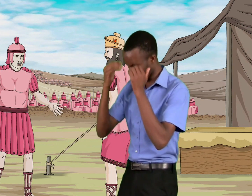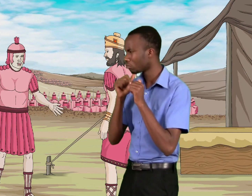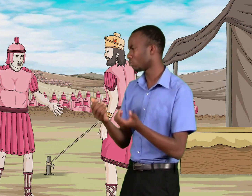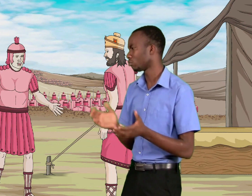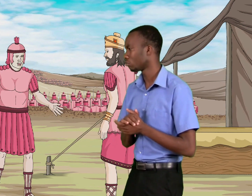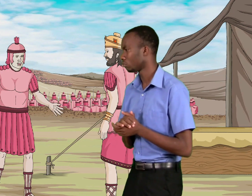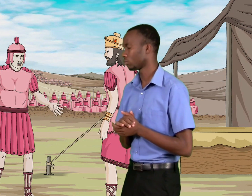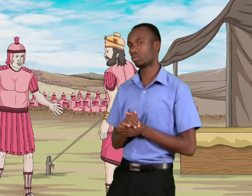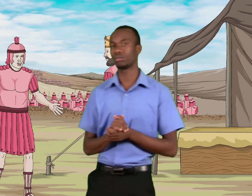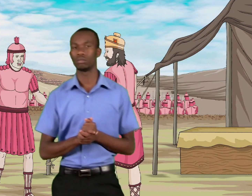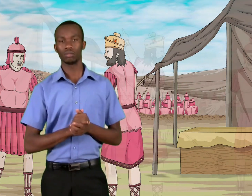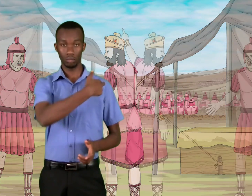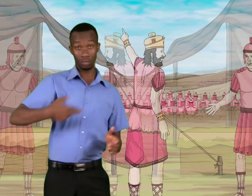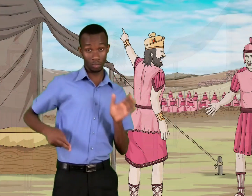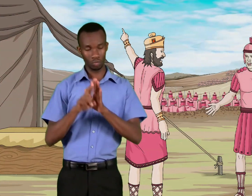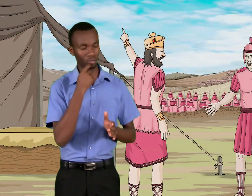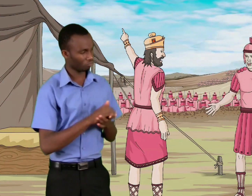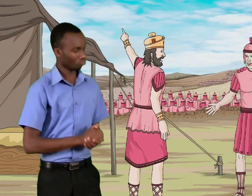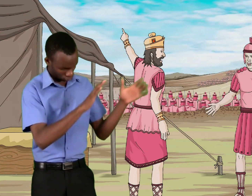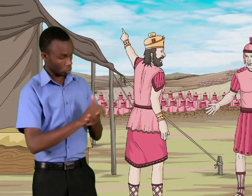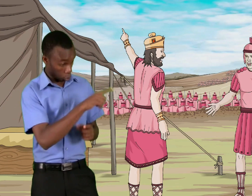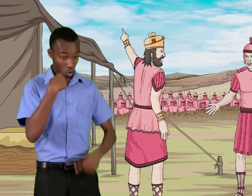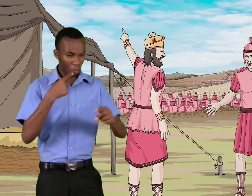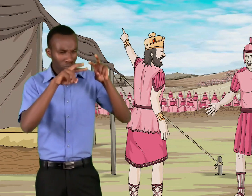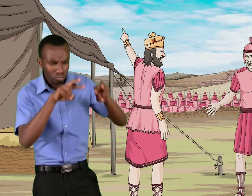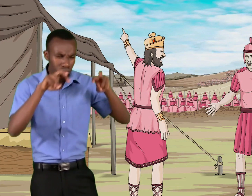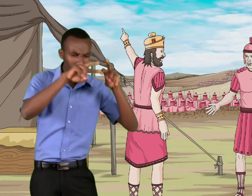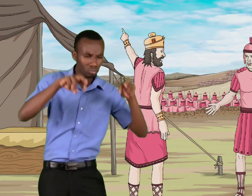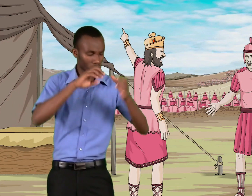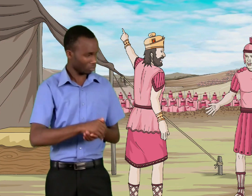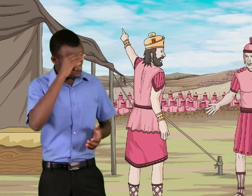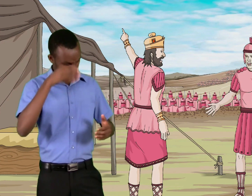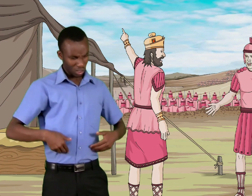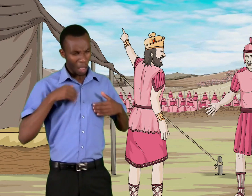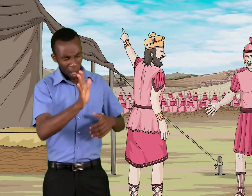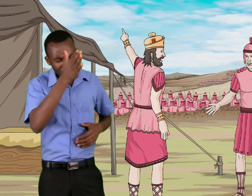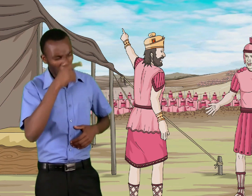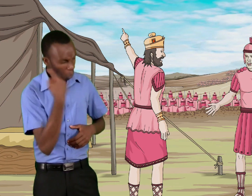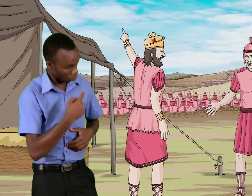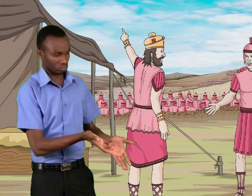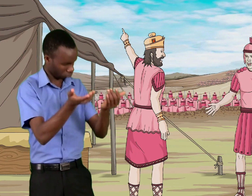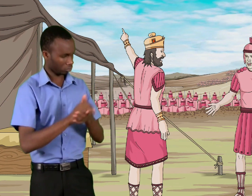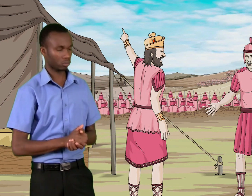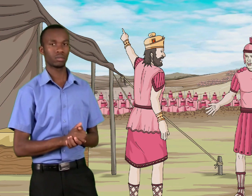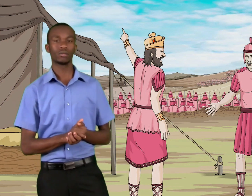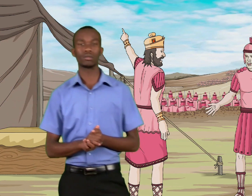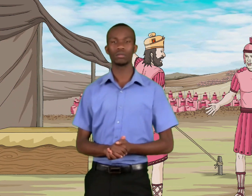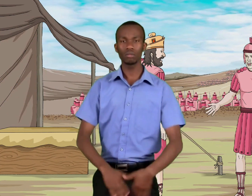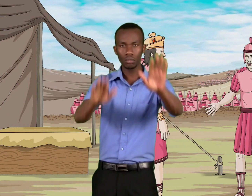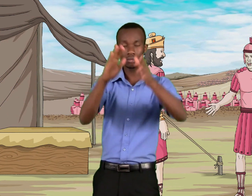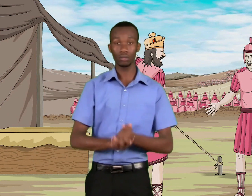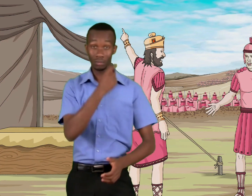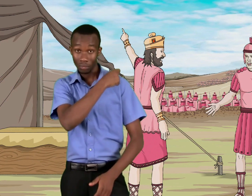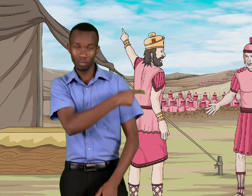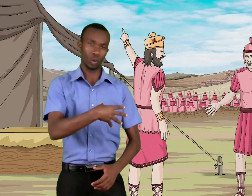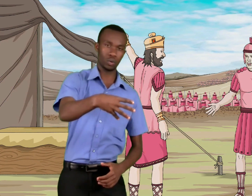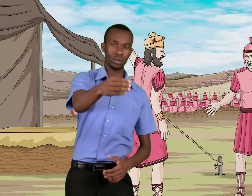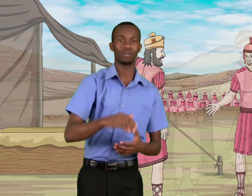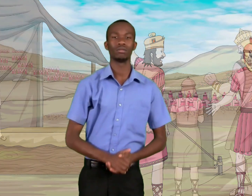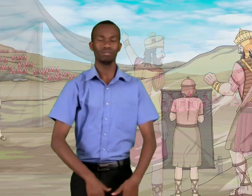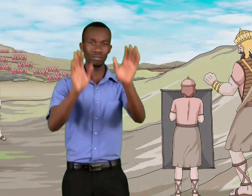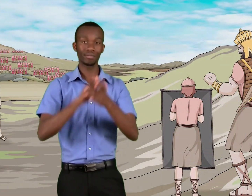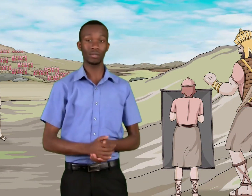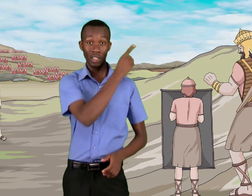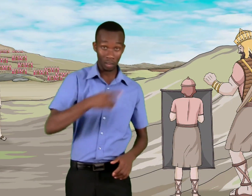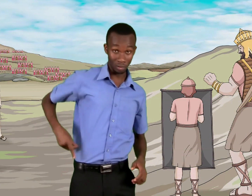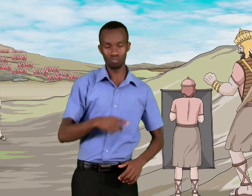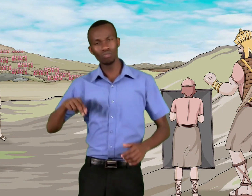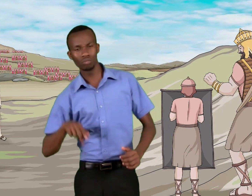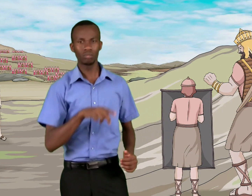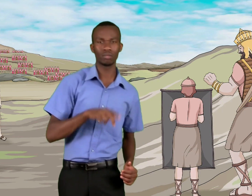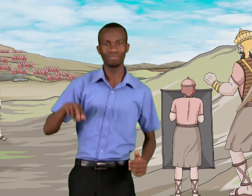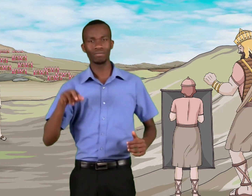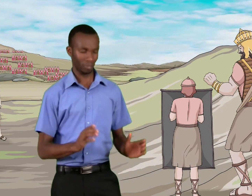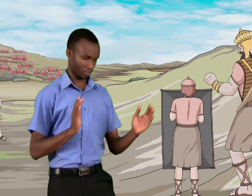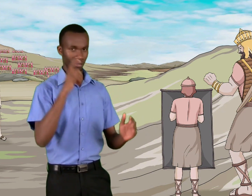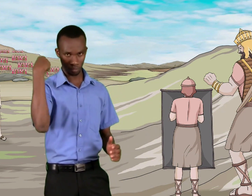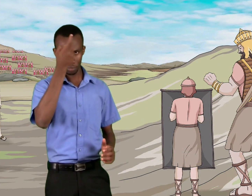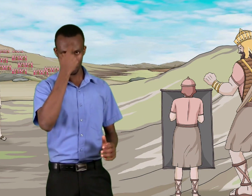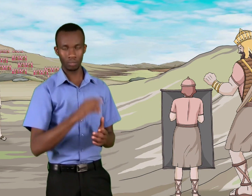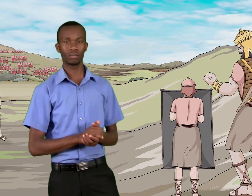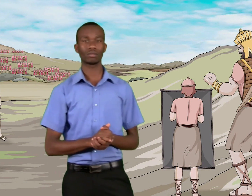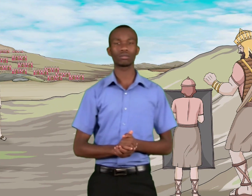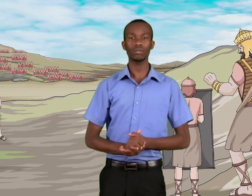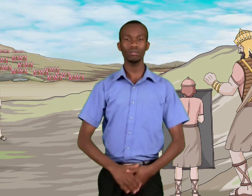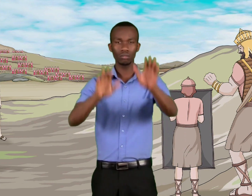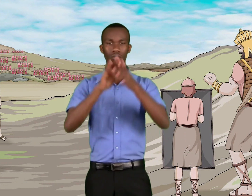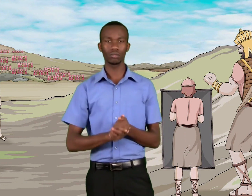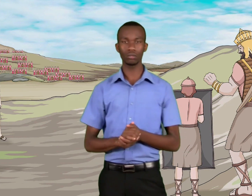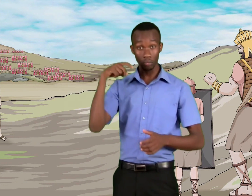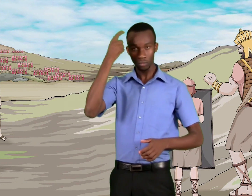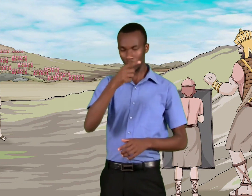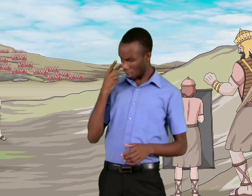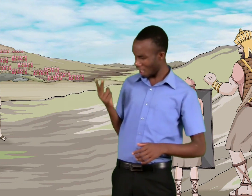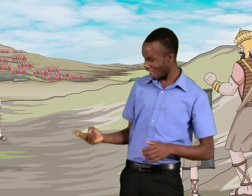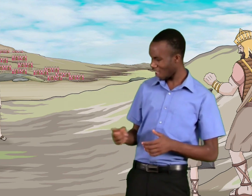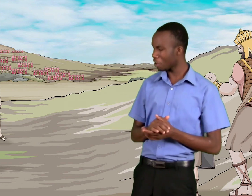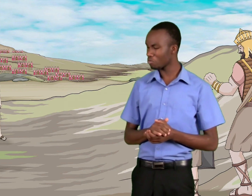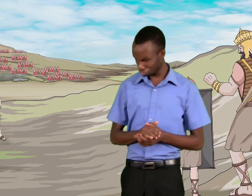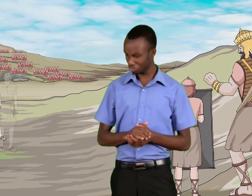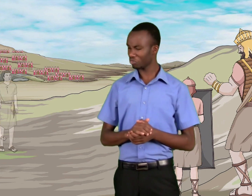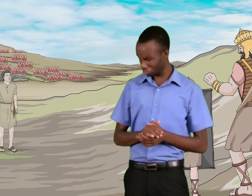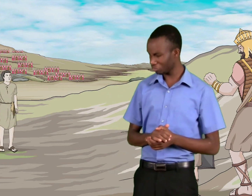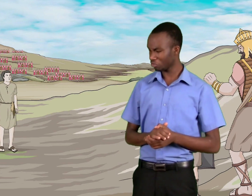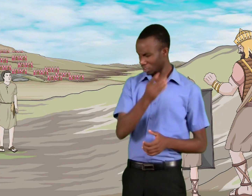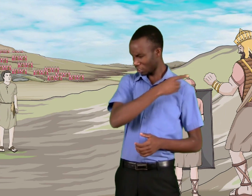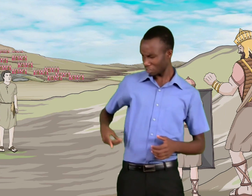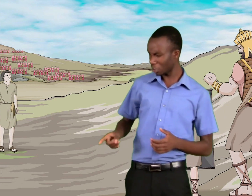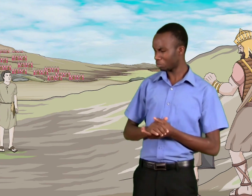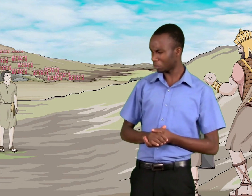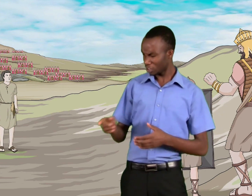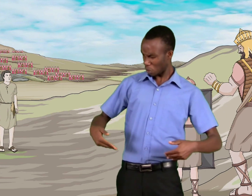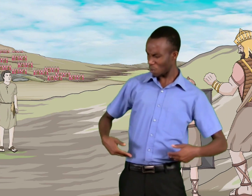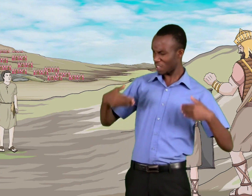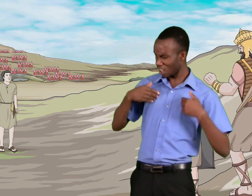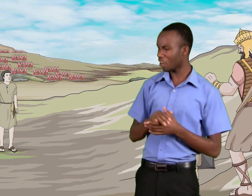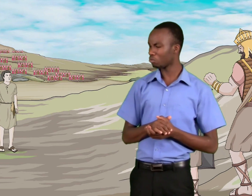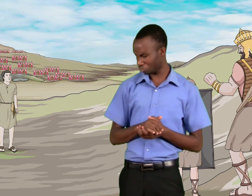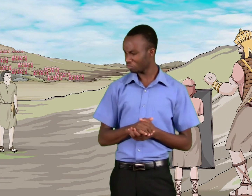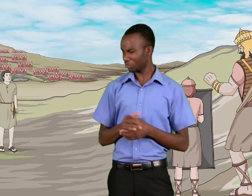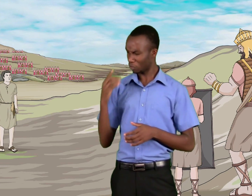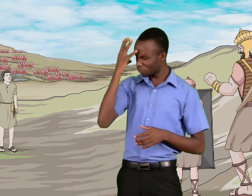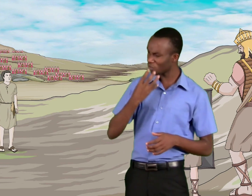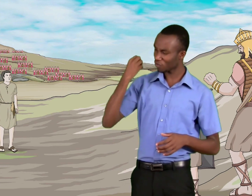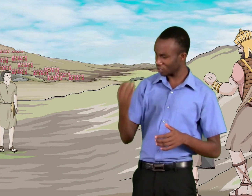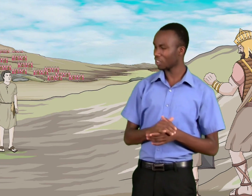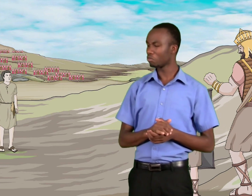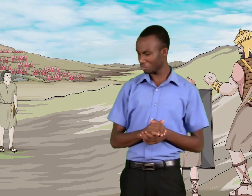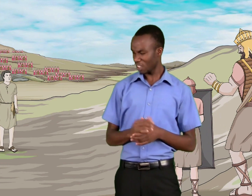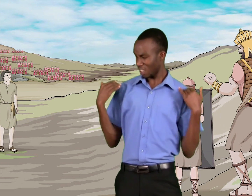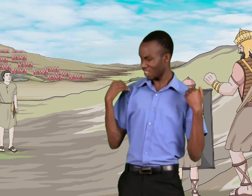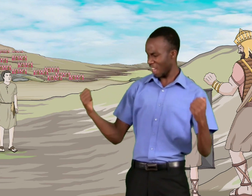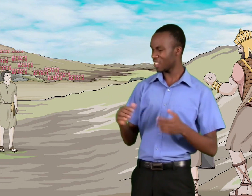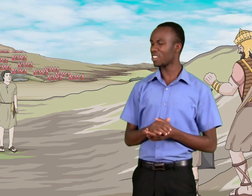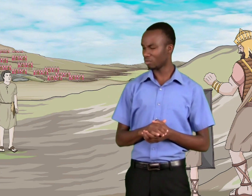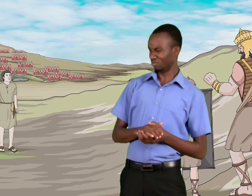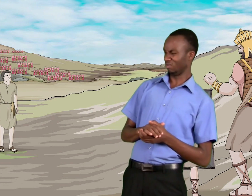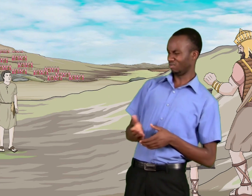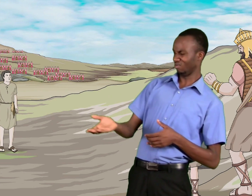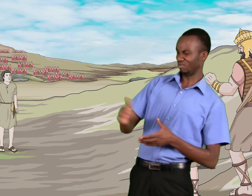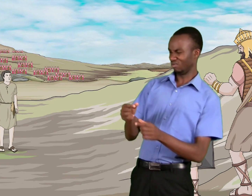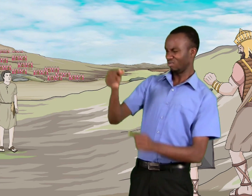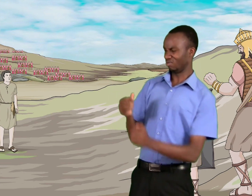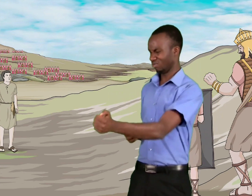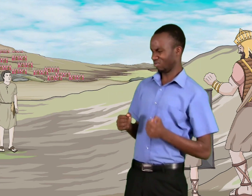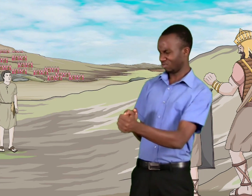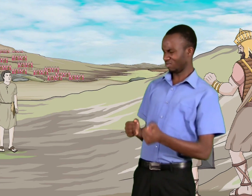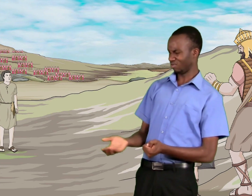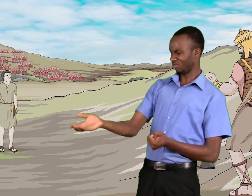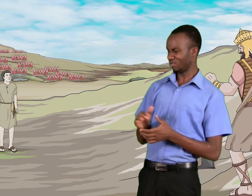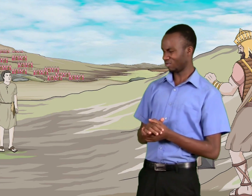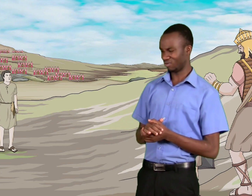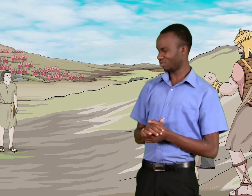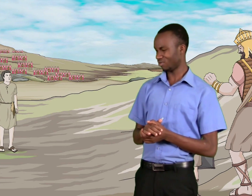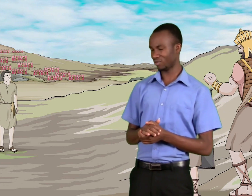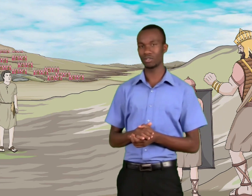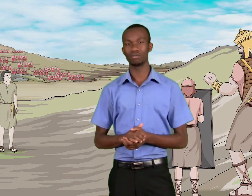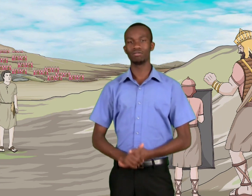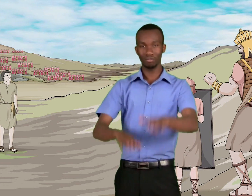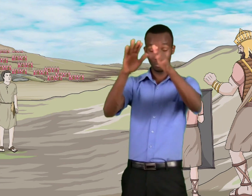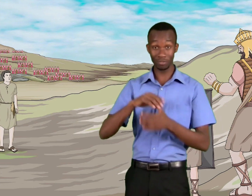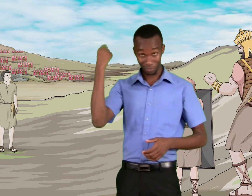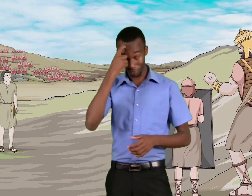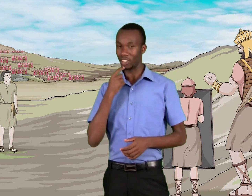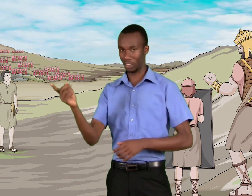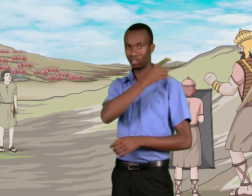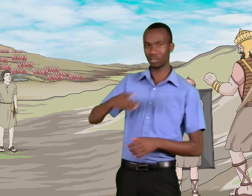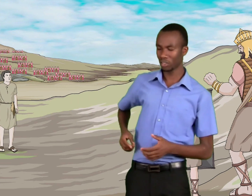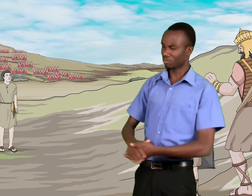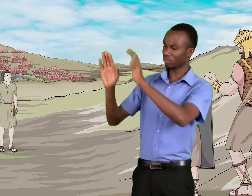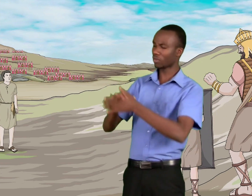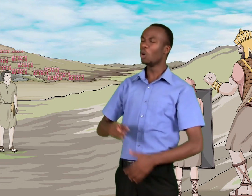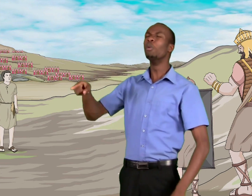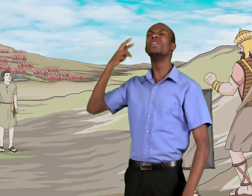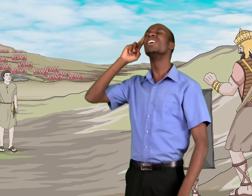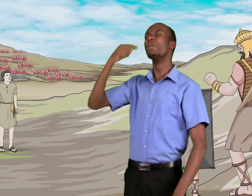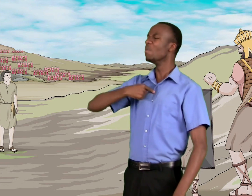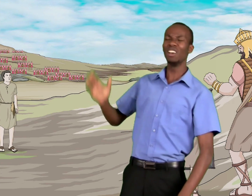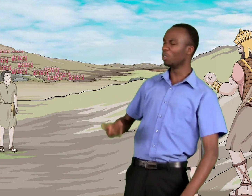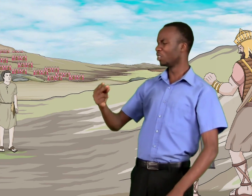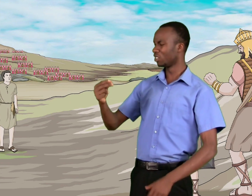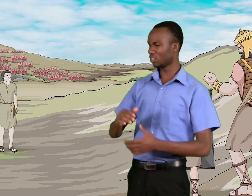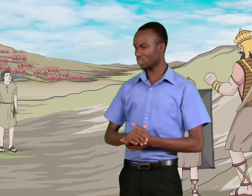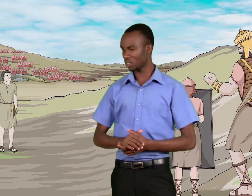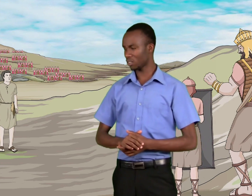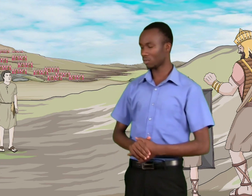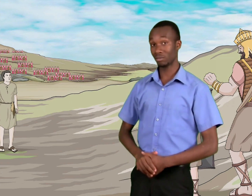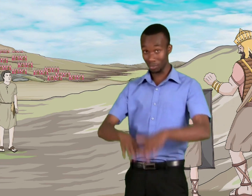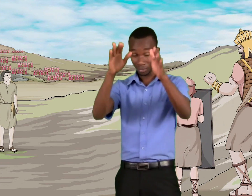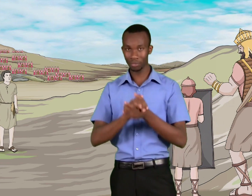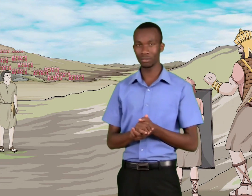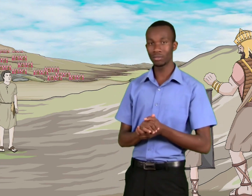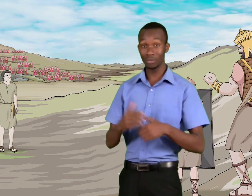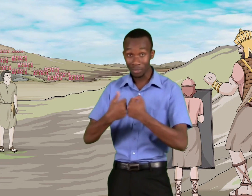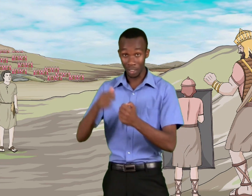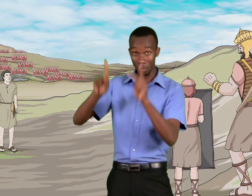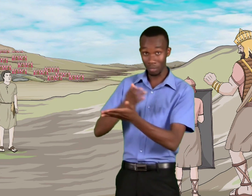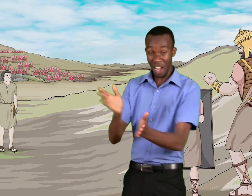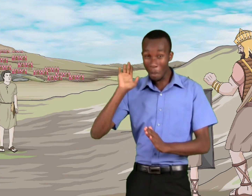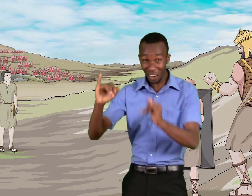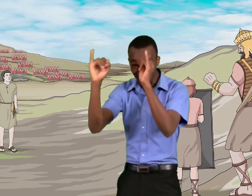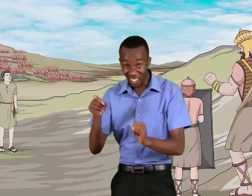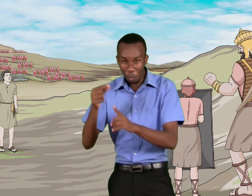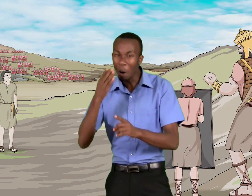“Am I a dog,” he said to David, “that you come at me with sticks?” And the Philistine cursed David by his gods. “Come here,” he called to David, “and I will give your flesh to the birds of the air and the beasts of the field!”